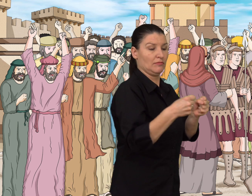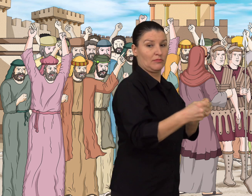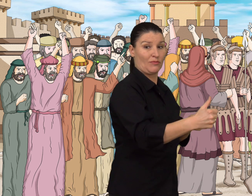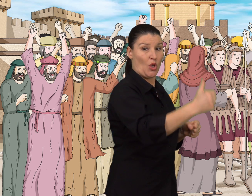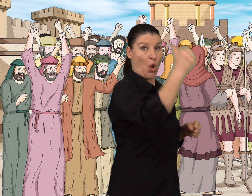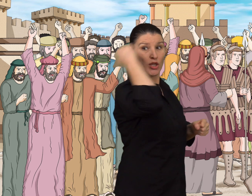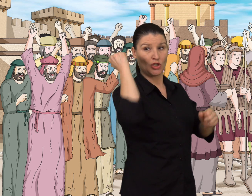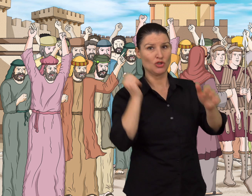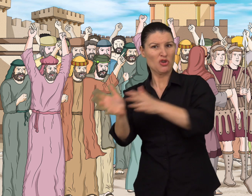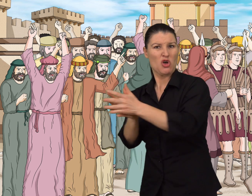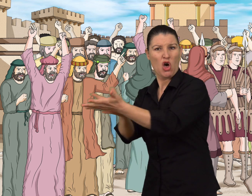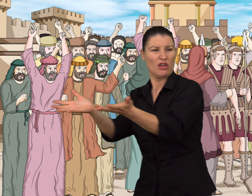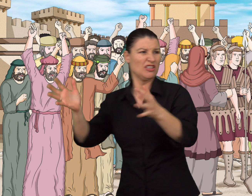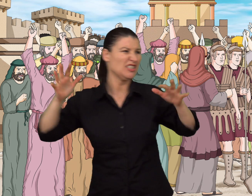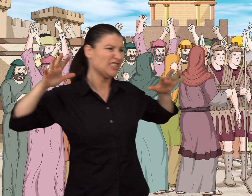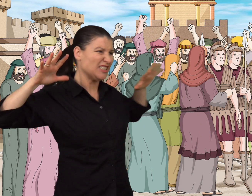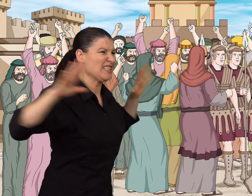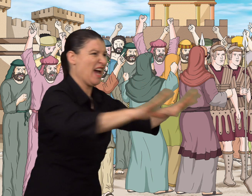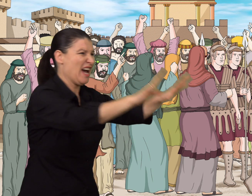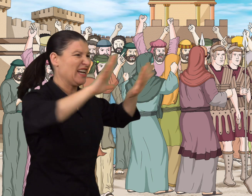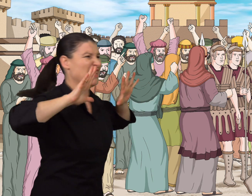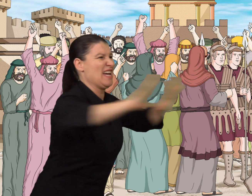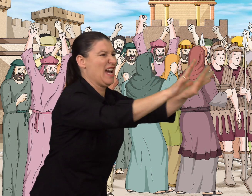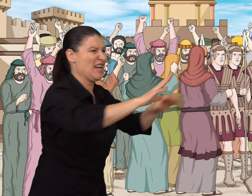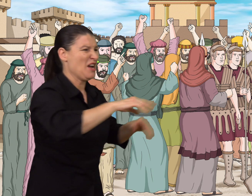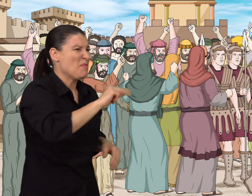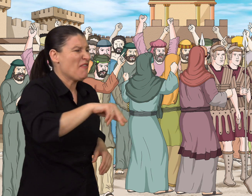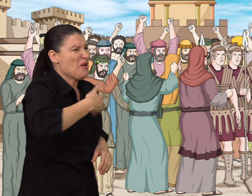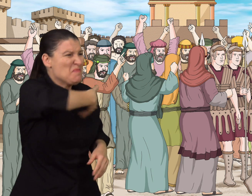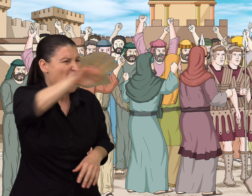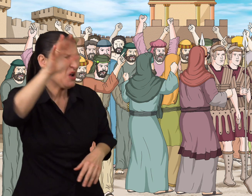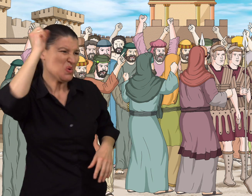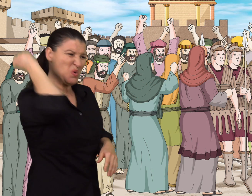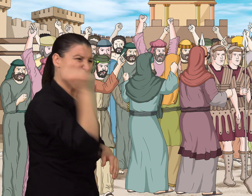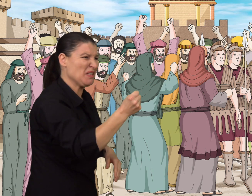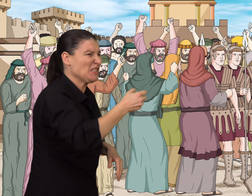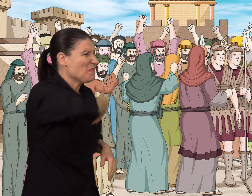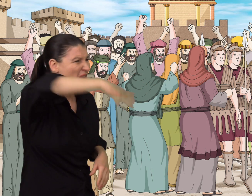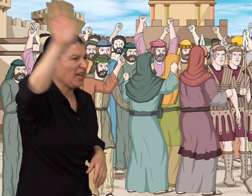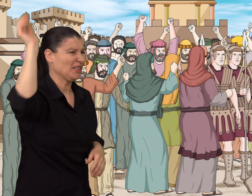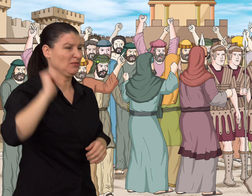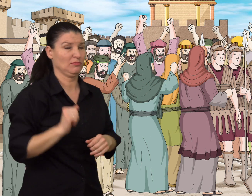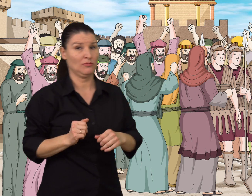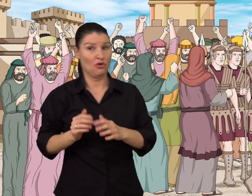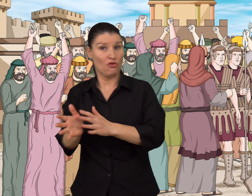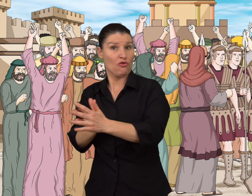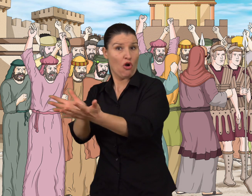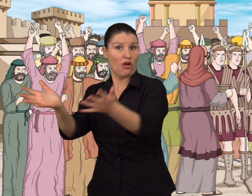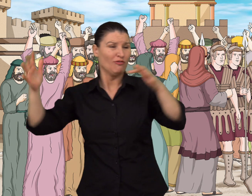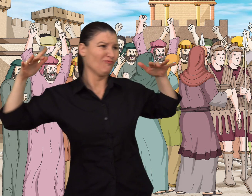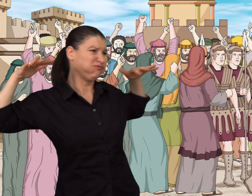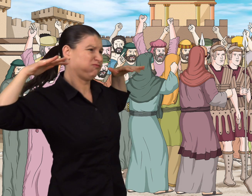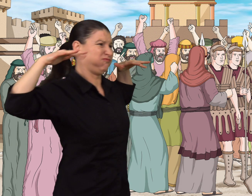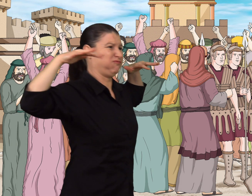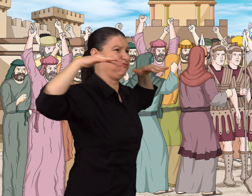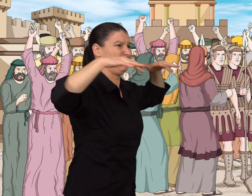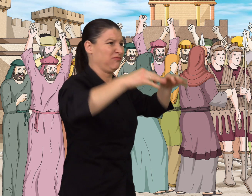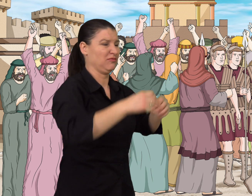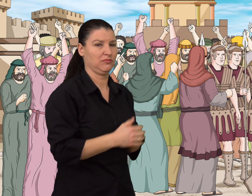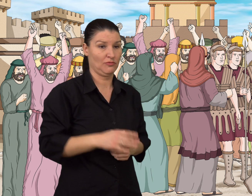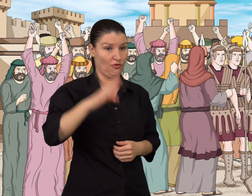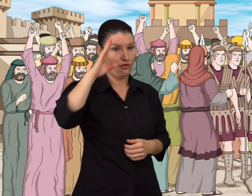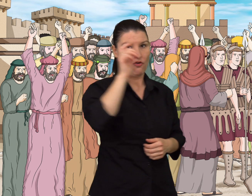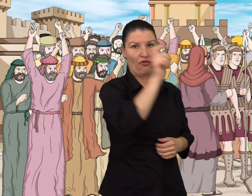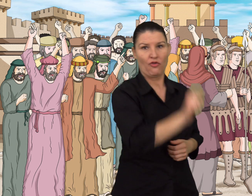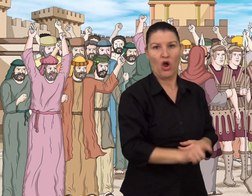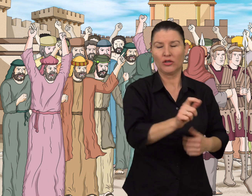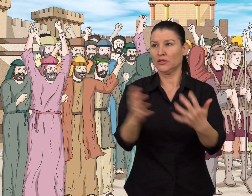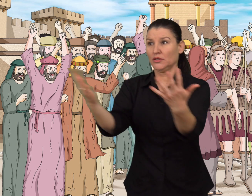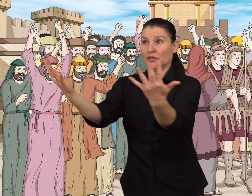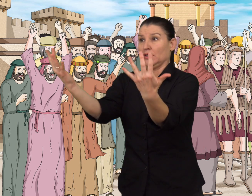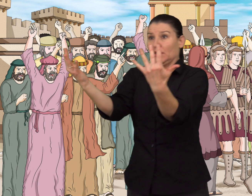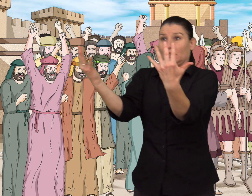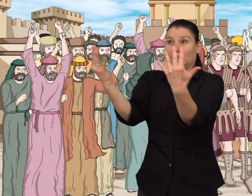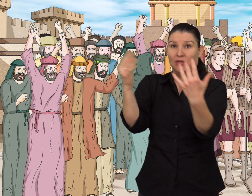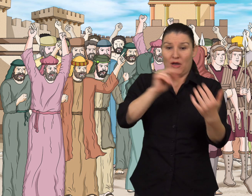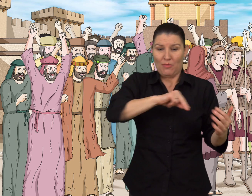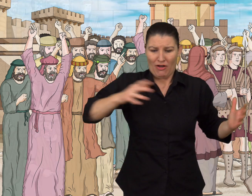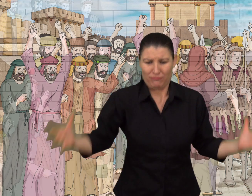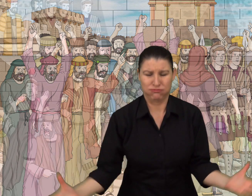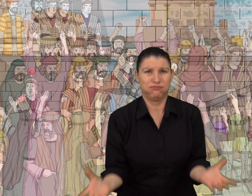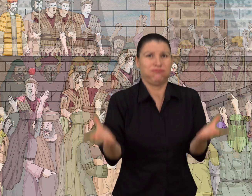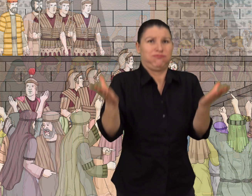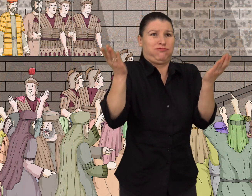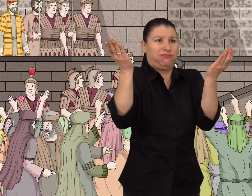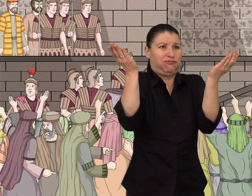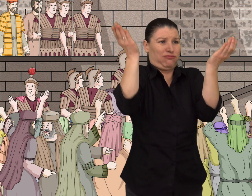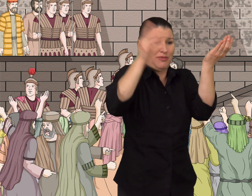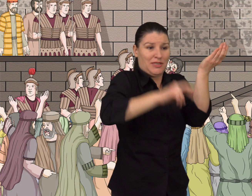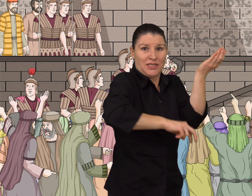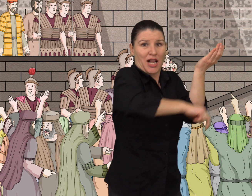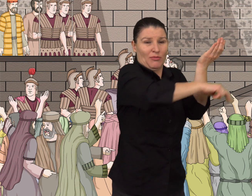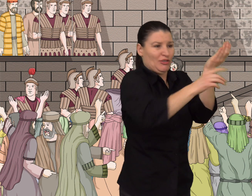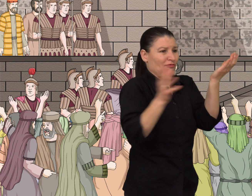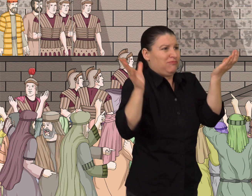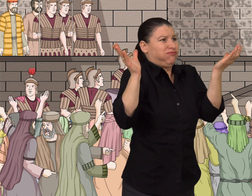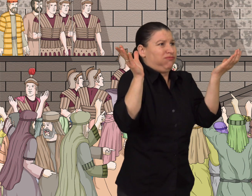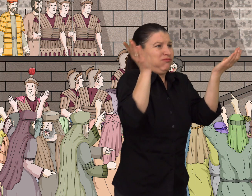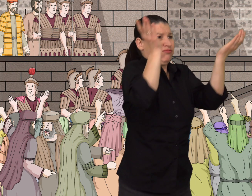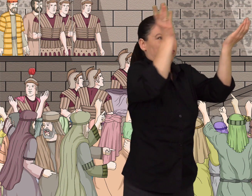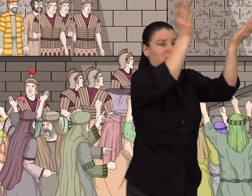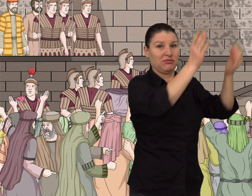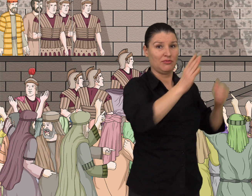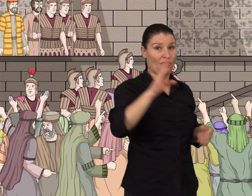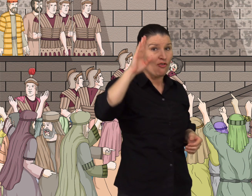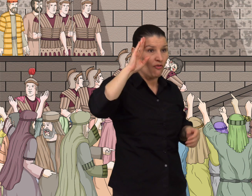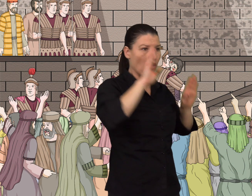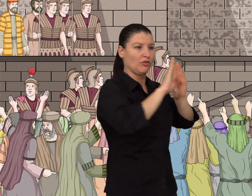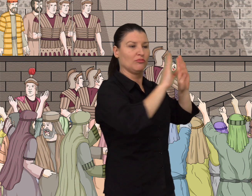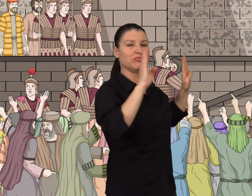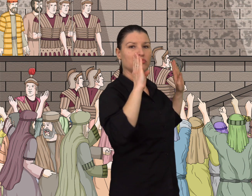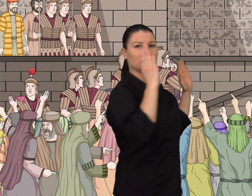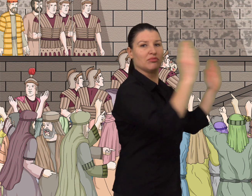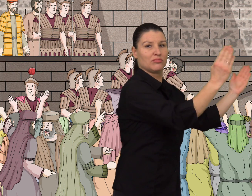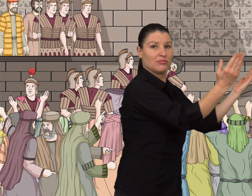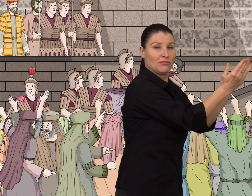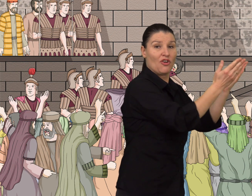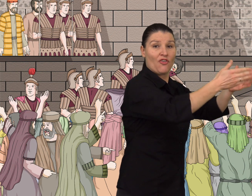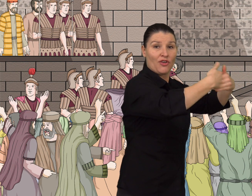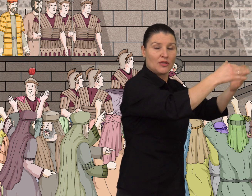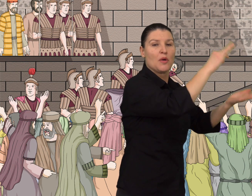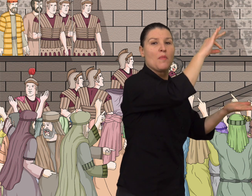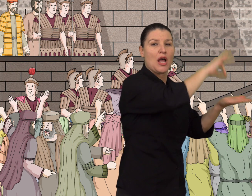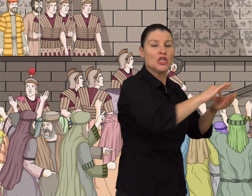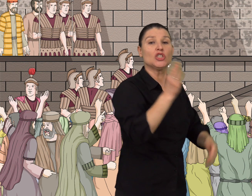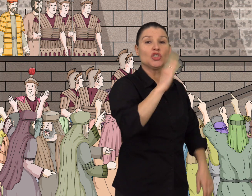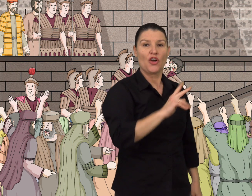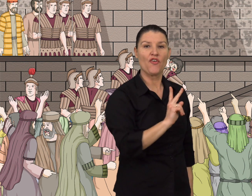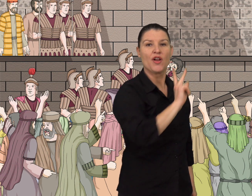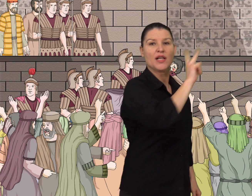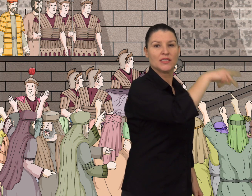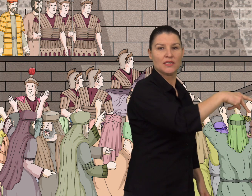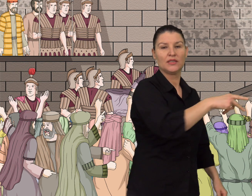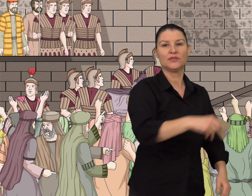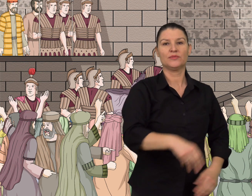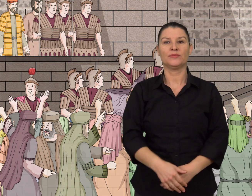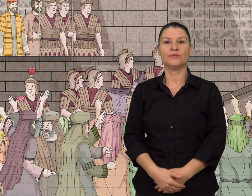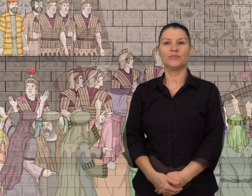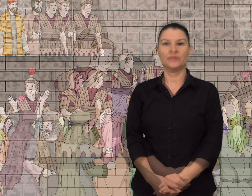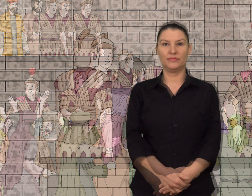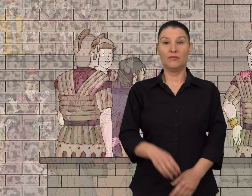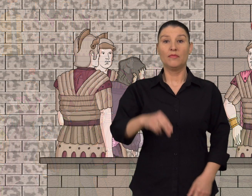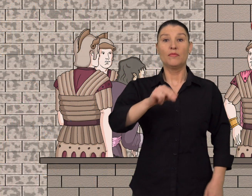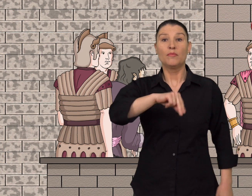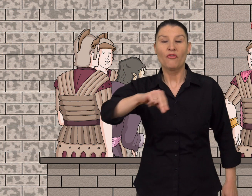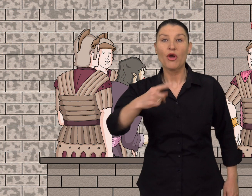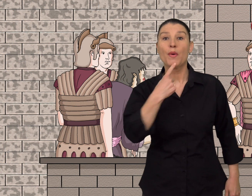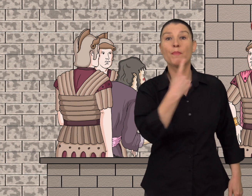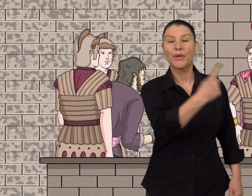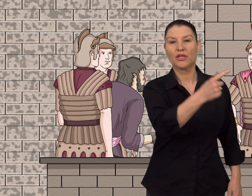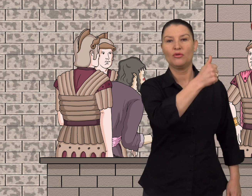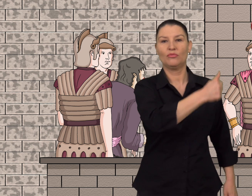When Paul reached the steps, he had to be carried by the soldiers because of the violence of the mob. For the crowd that followed him kept shouting, “Away with him!”